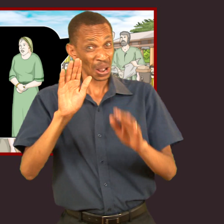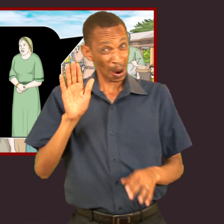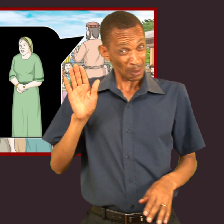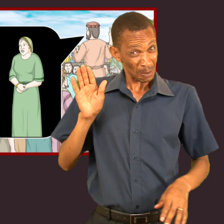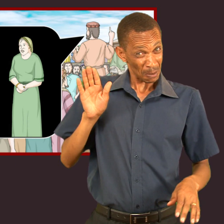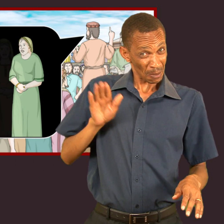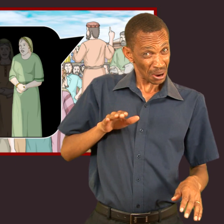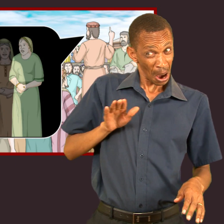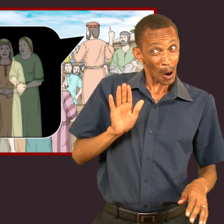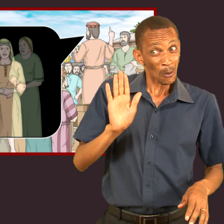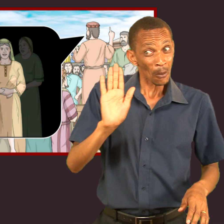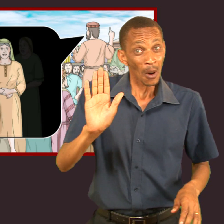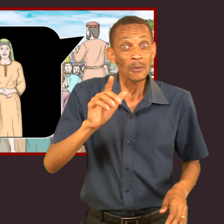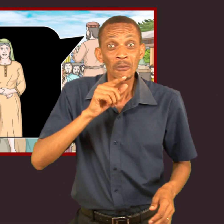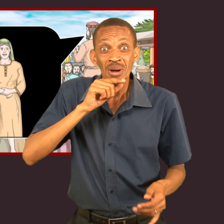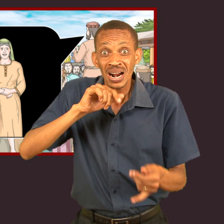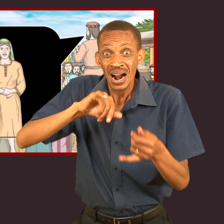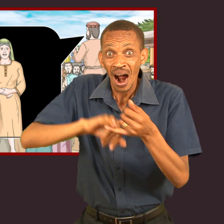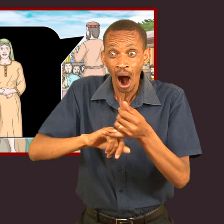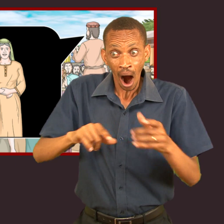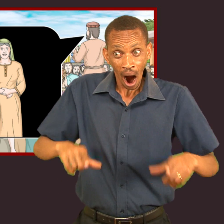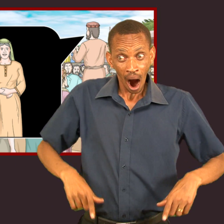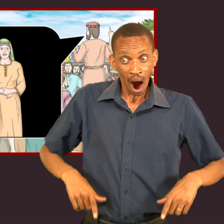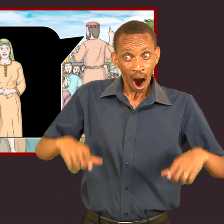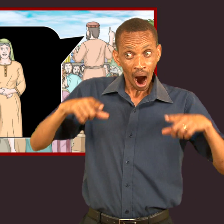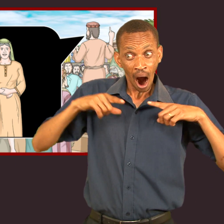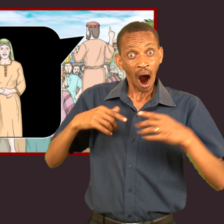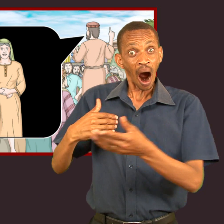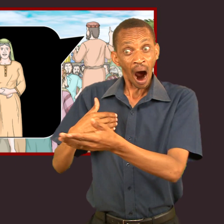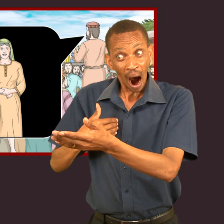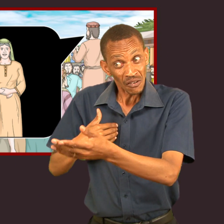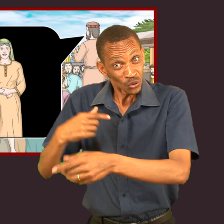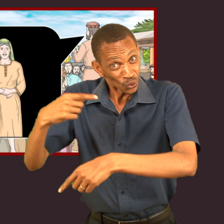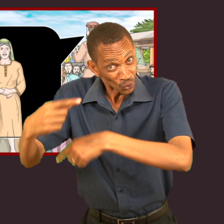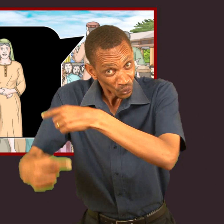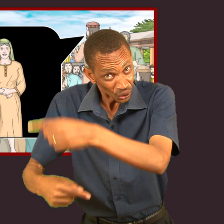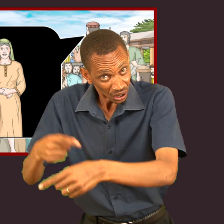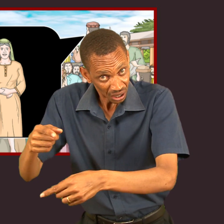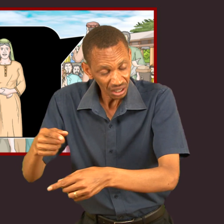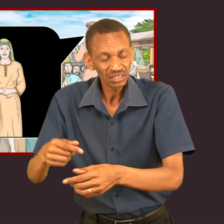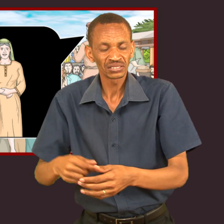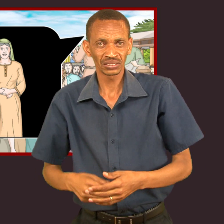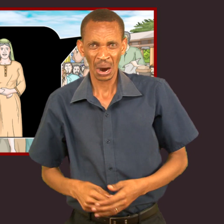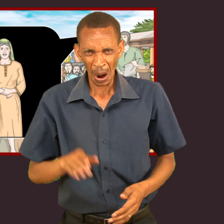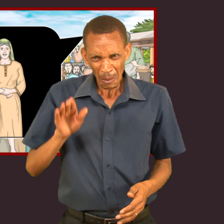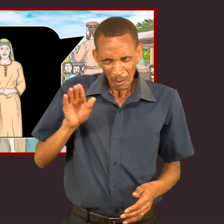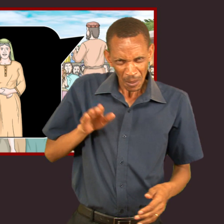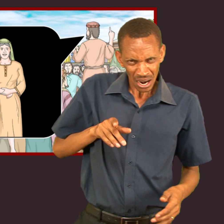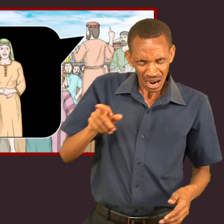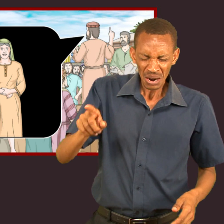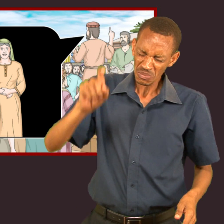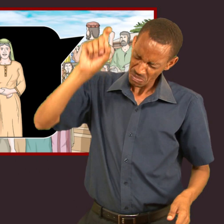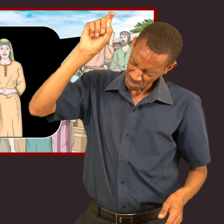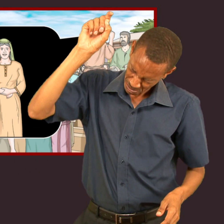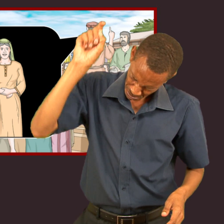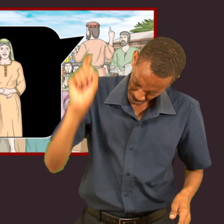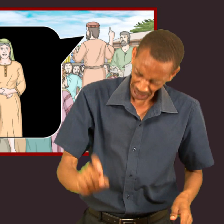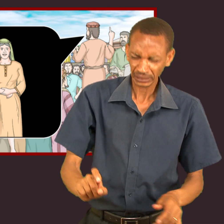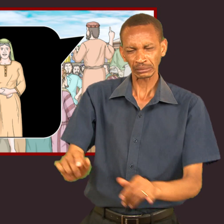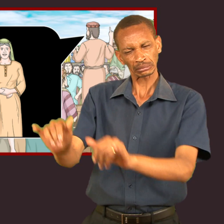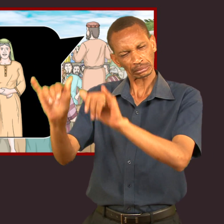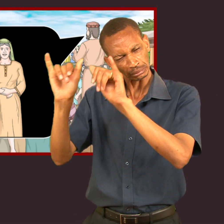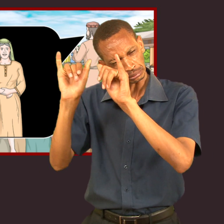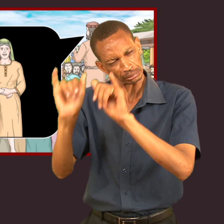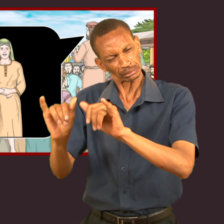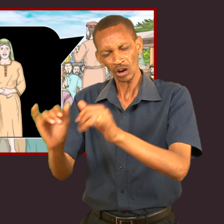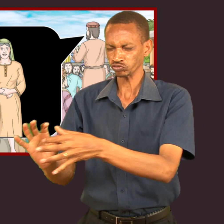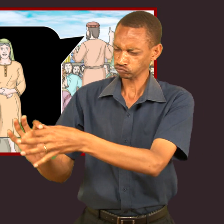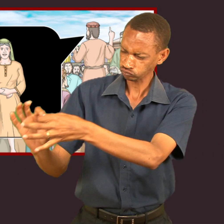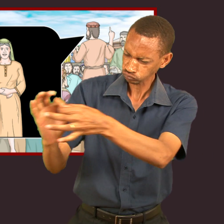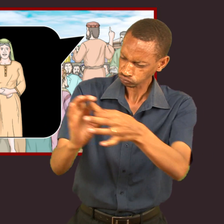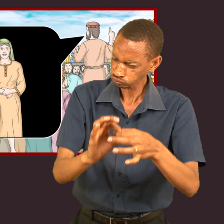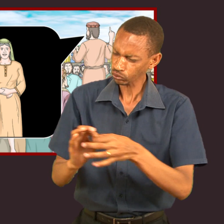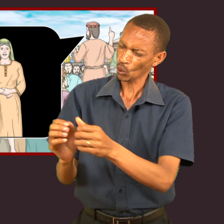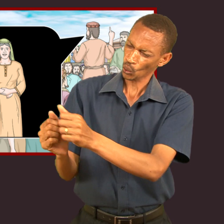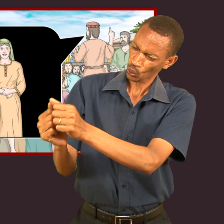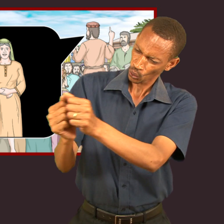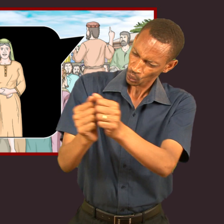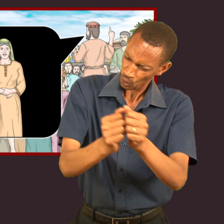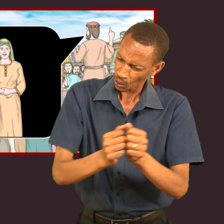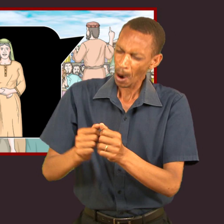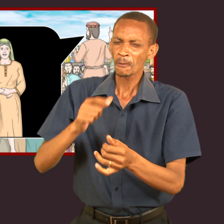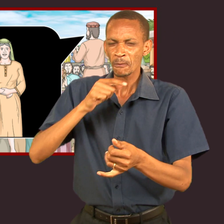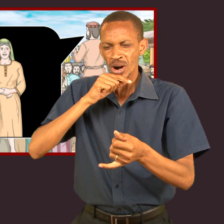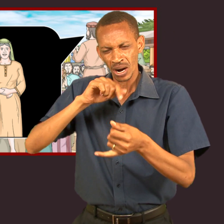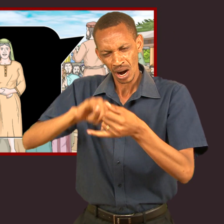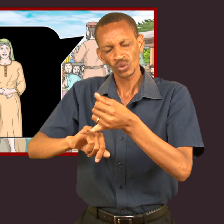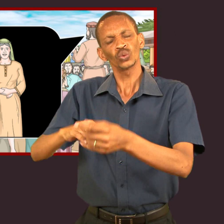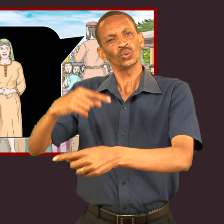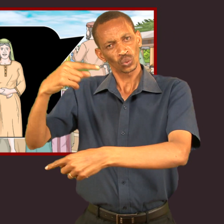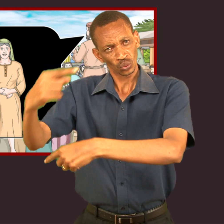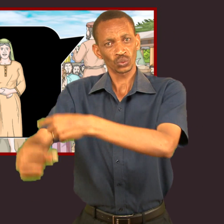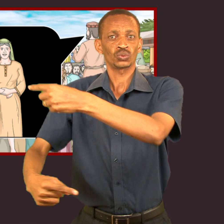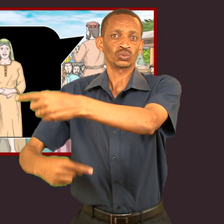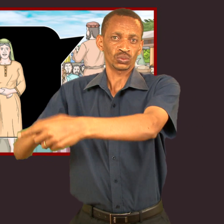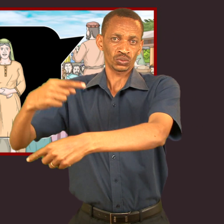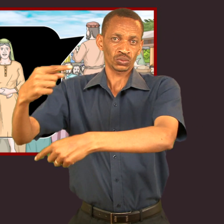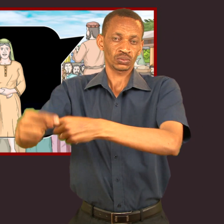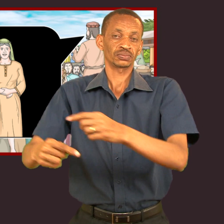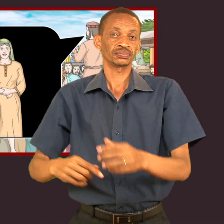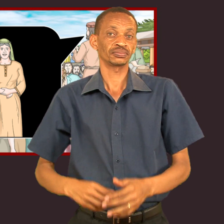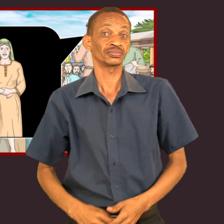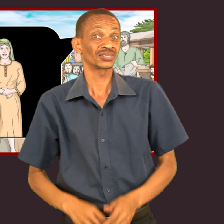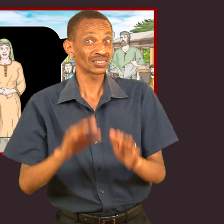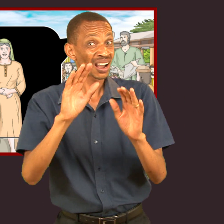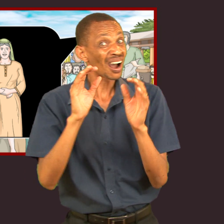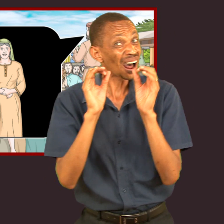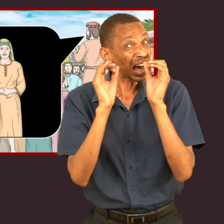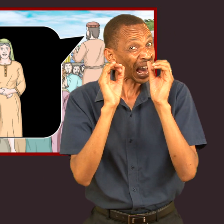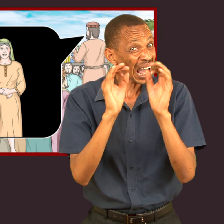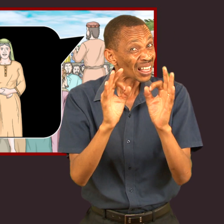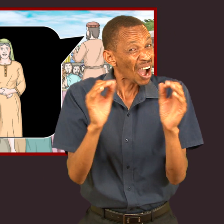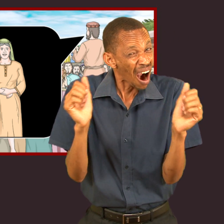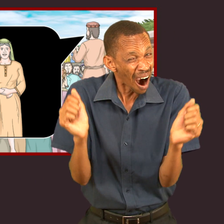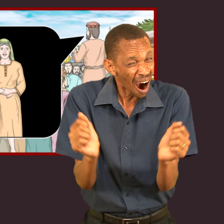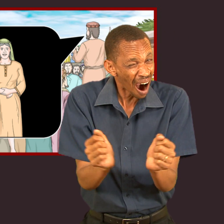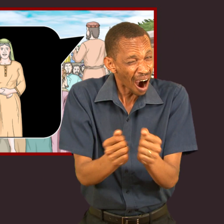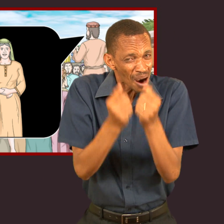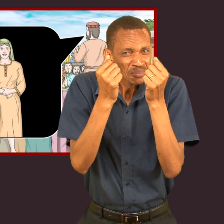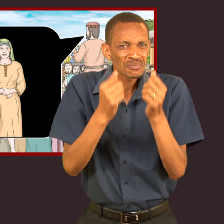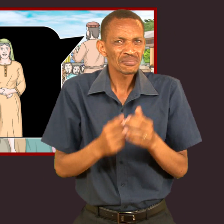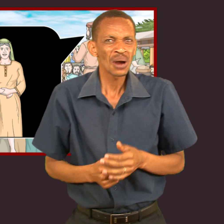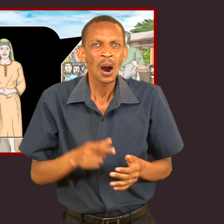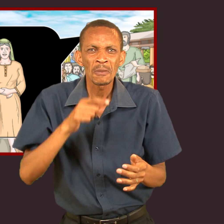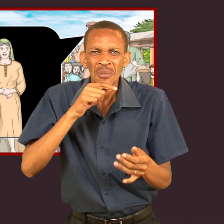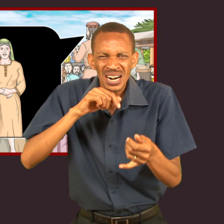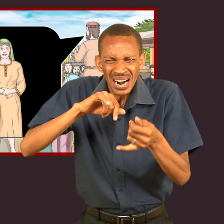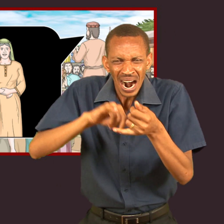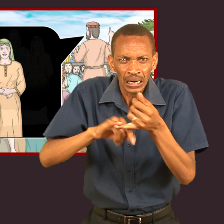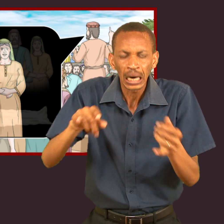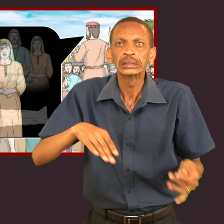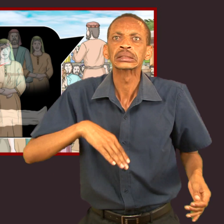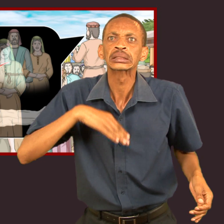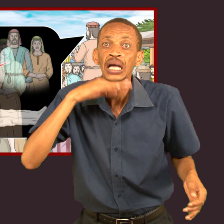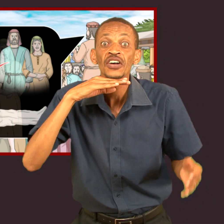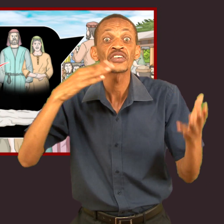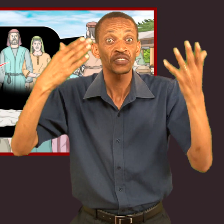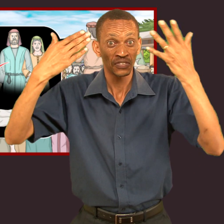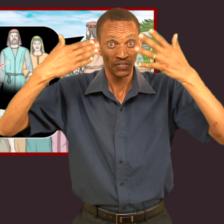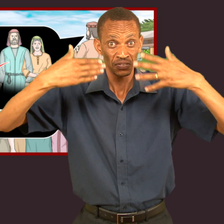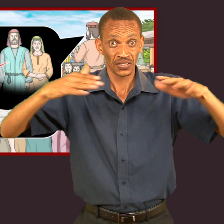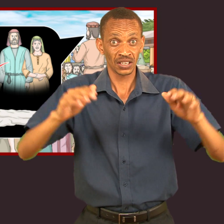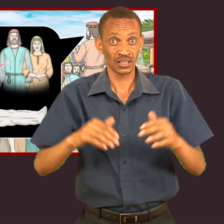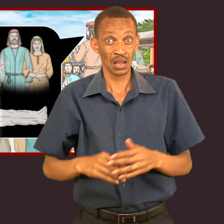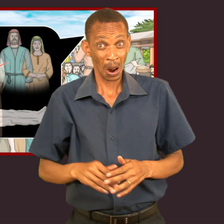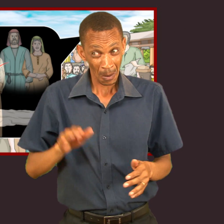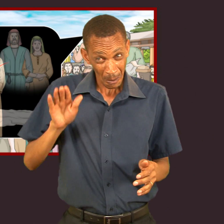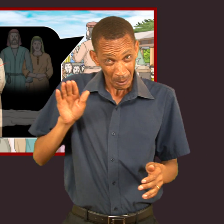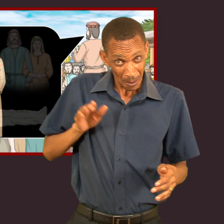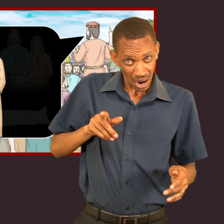A wife is bound to her husband as long as he lives.